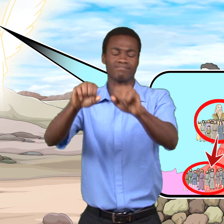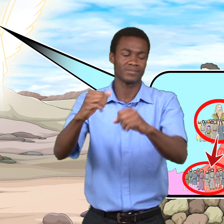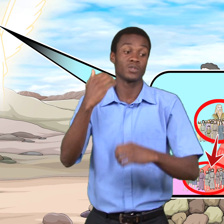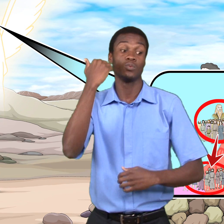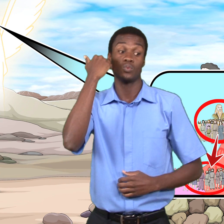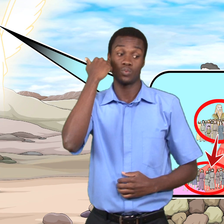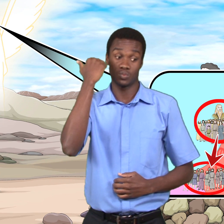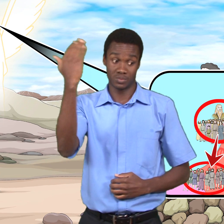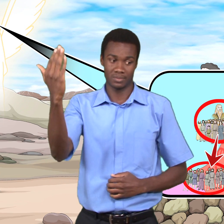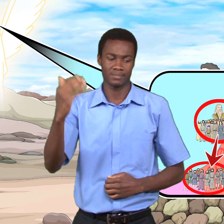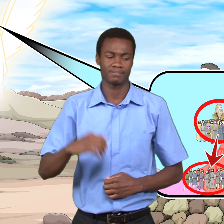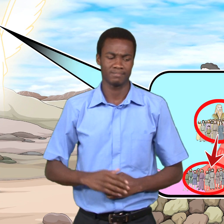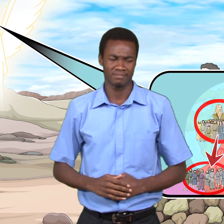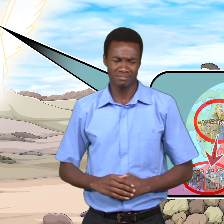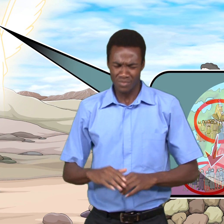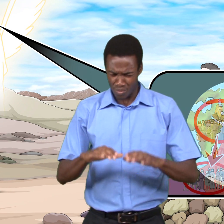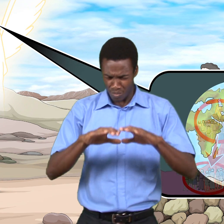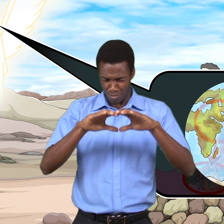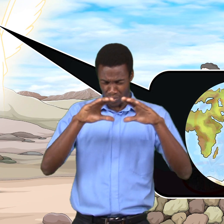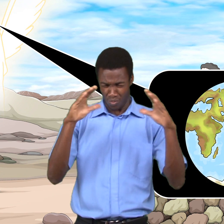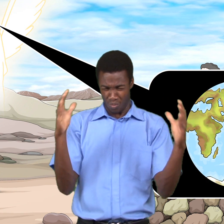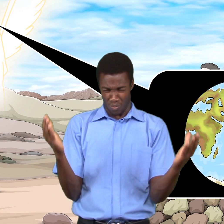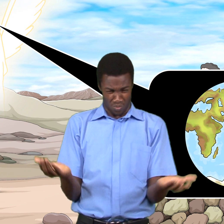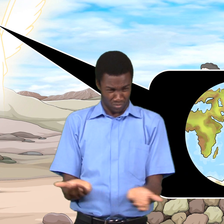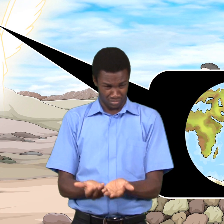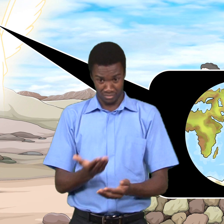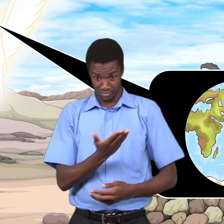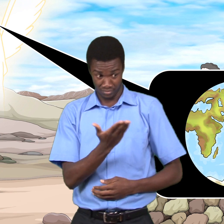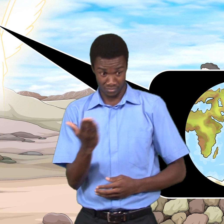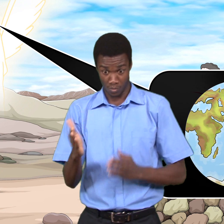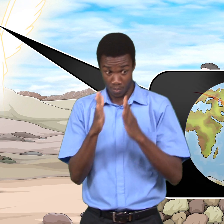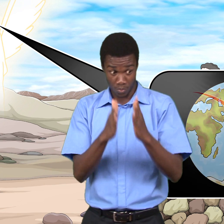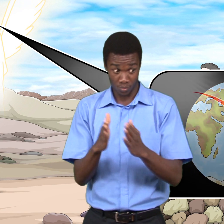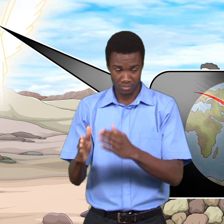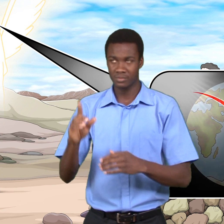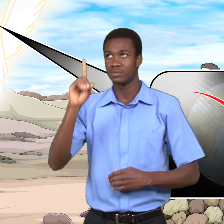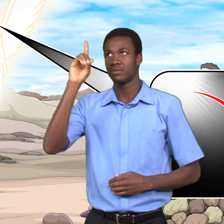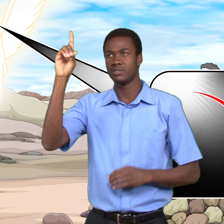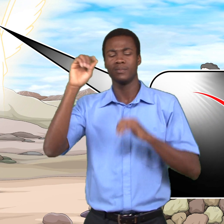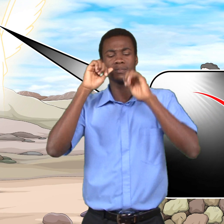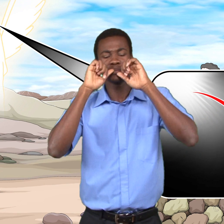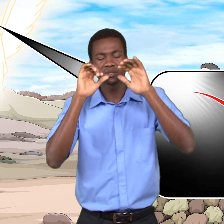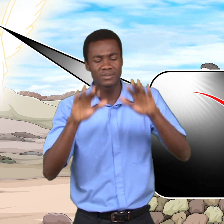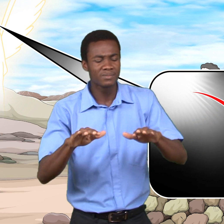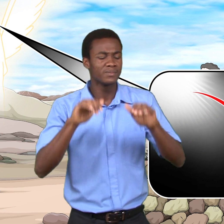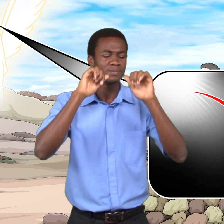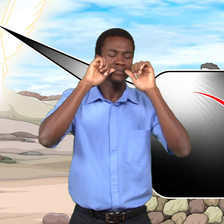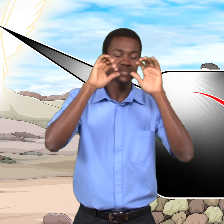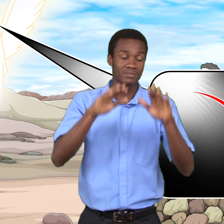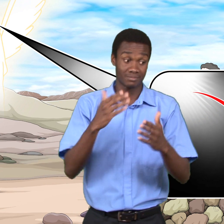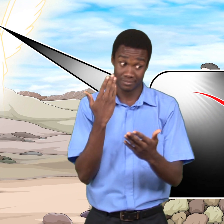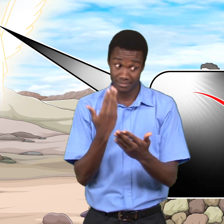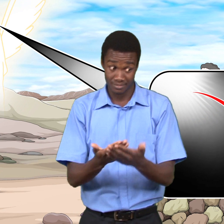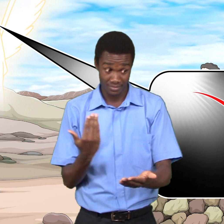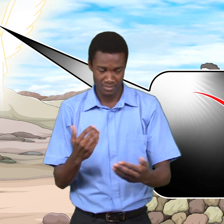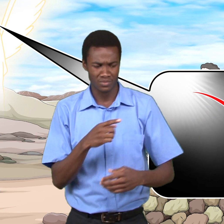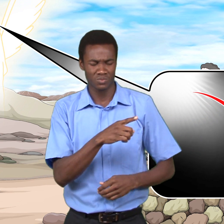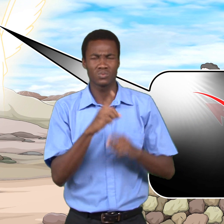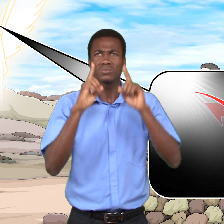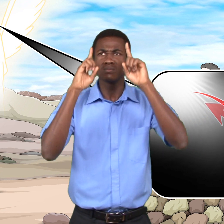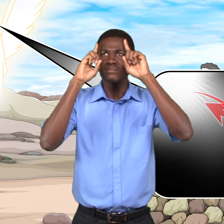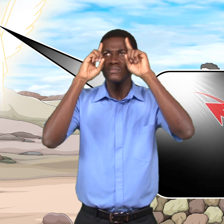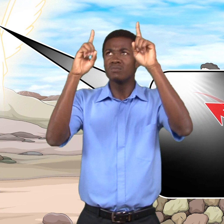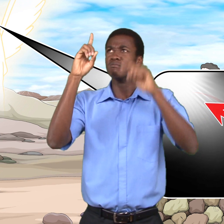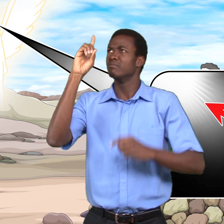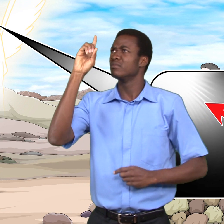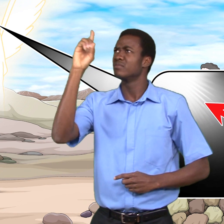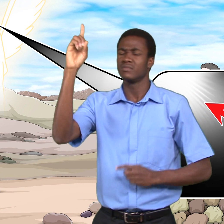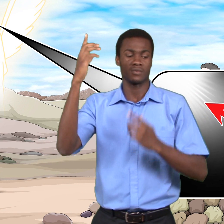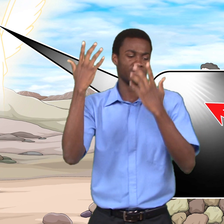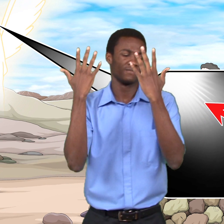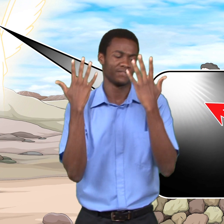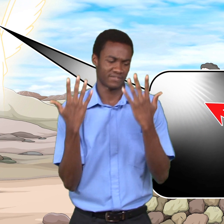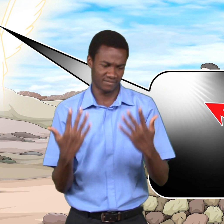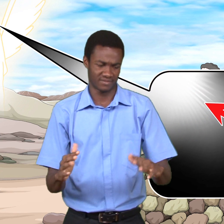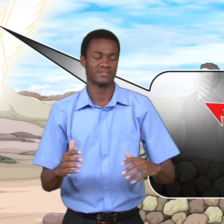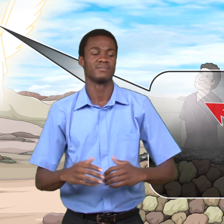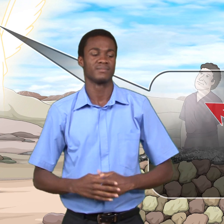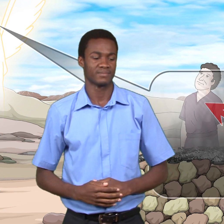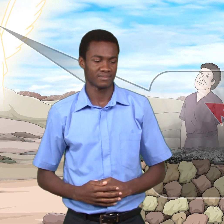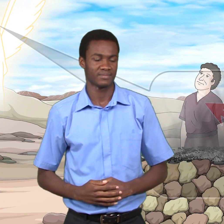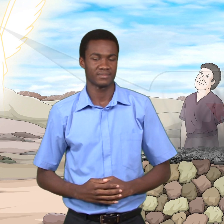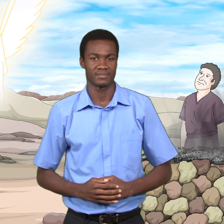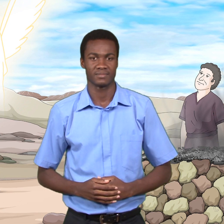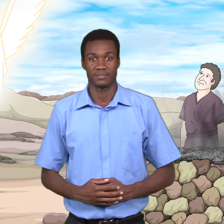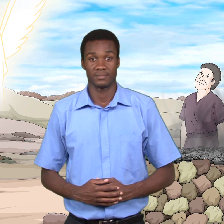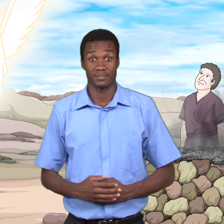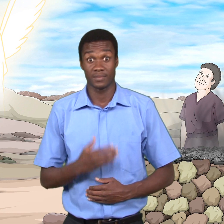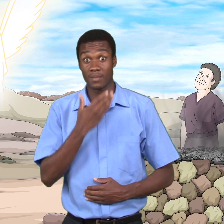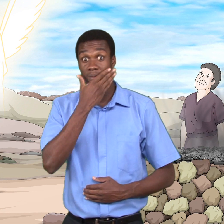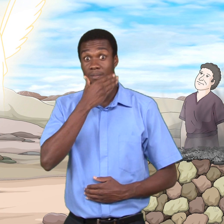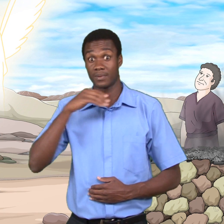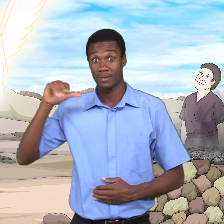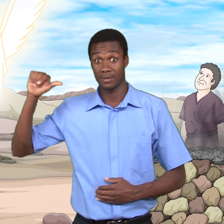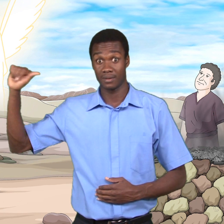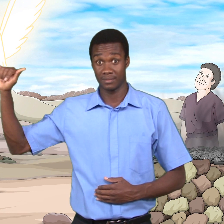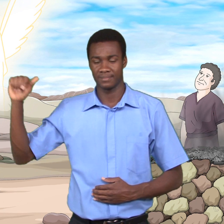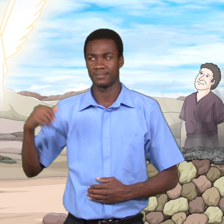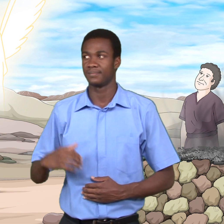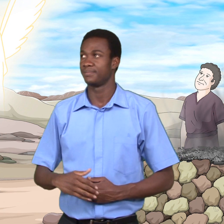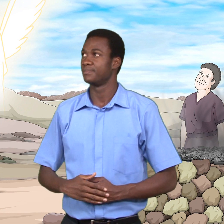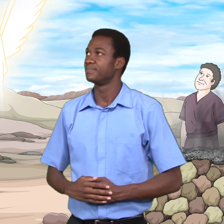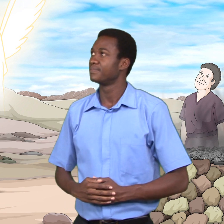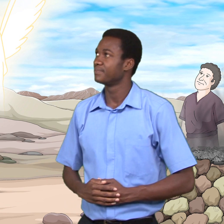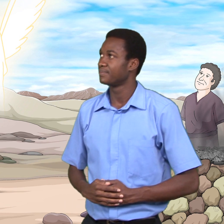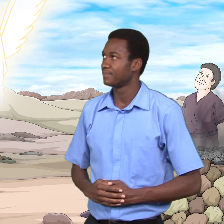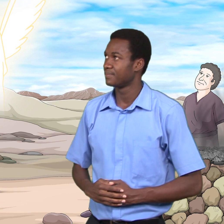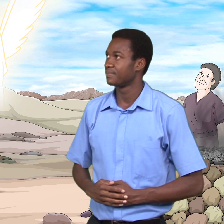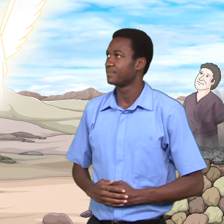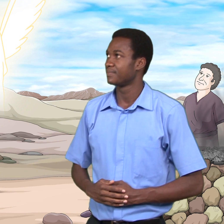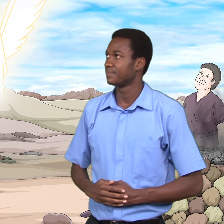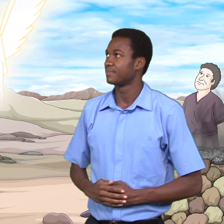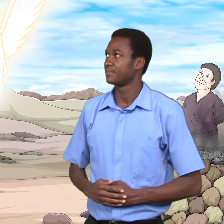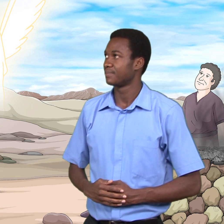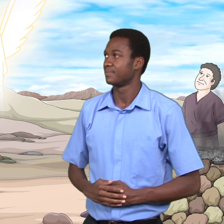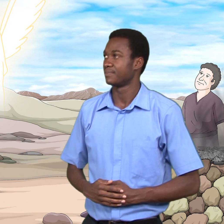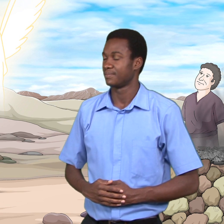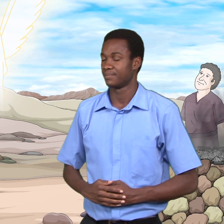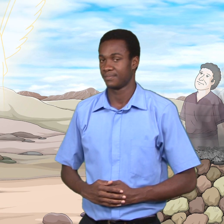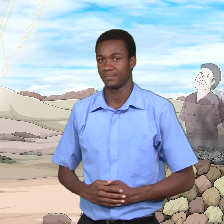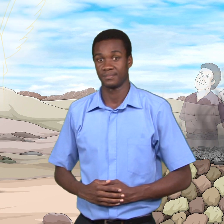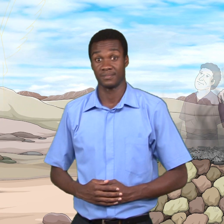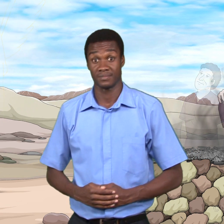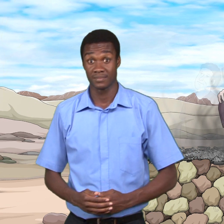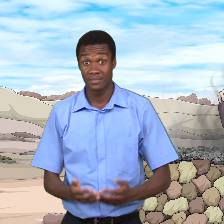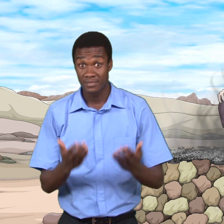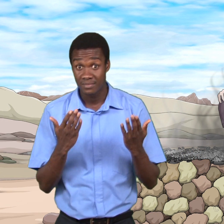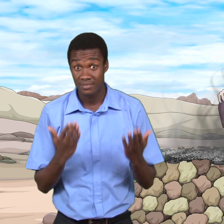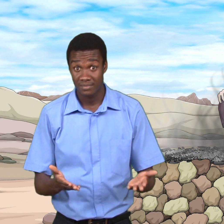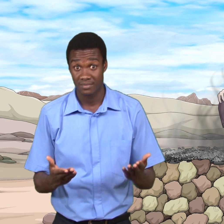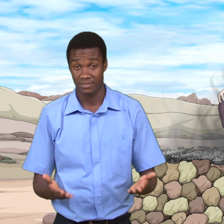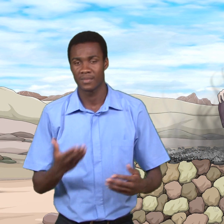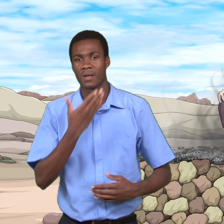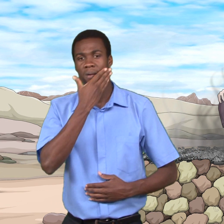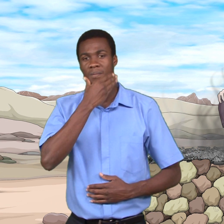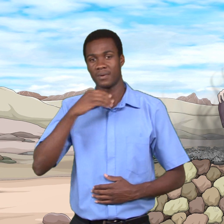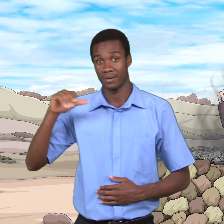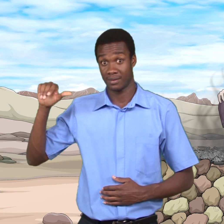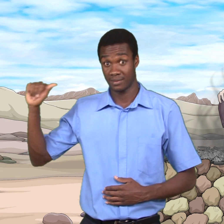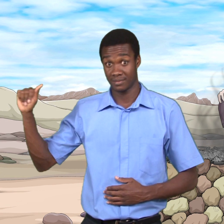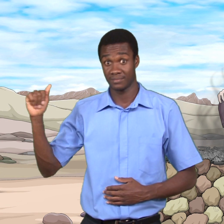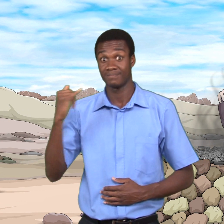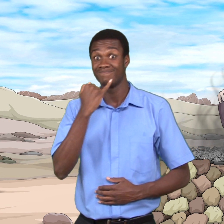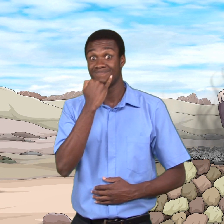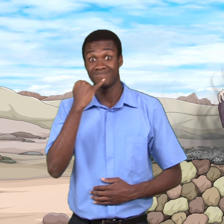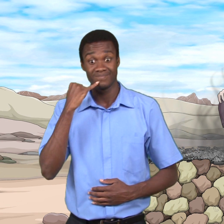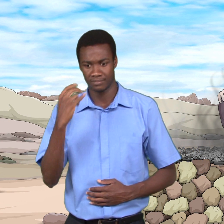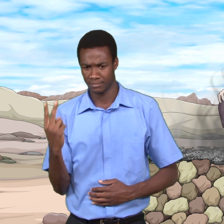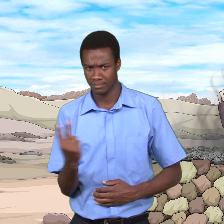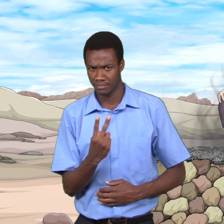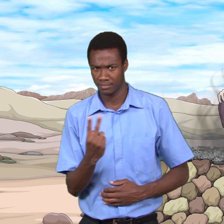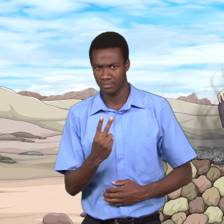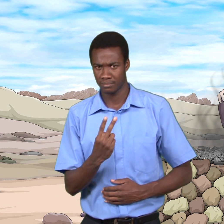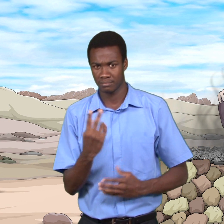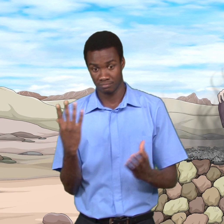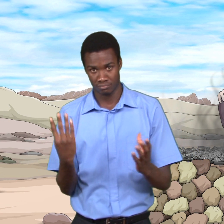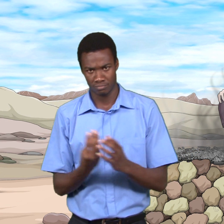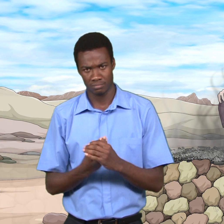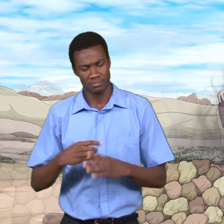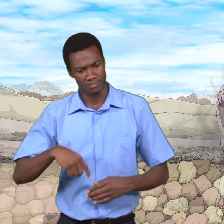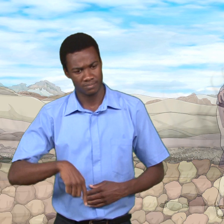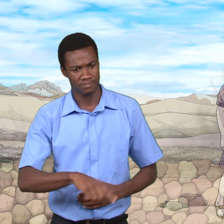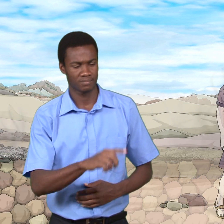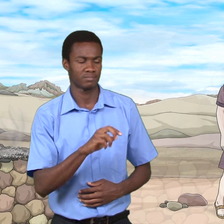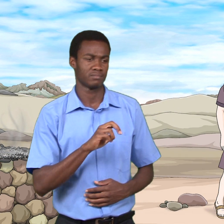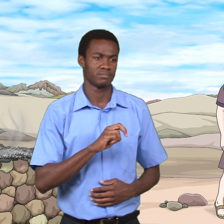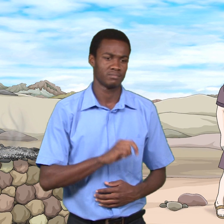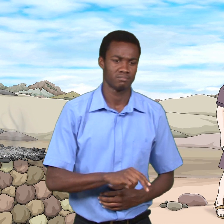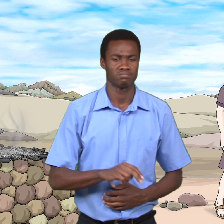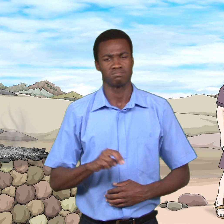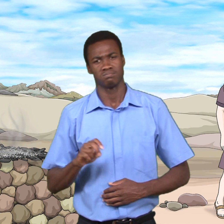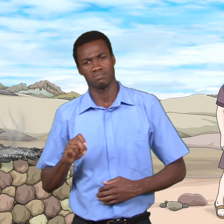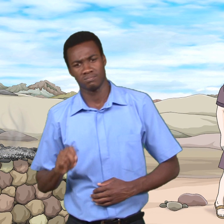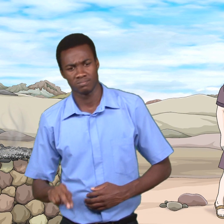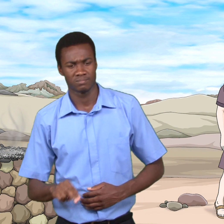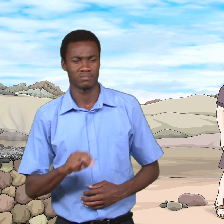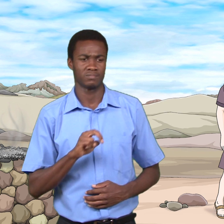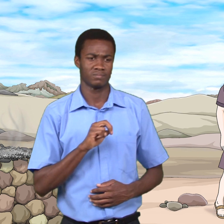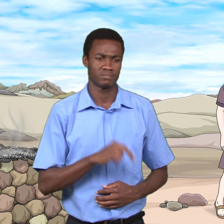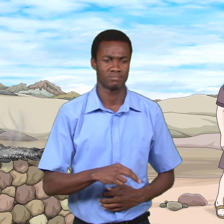And through your offspring all nations of the earth will be blessed, because you have obeyed My voice.”